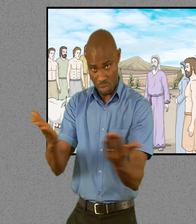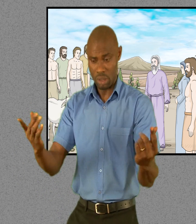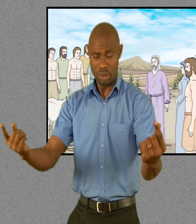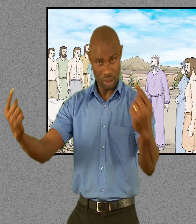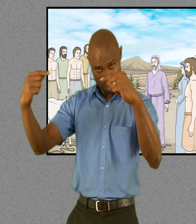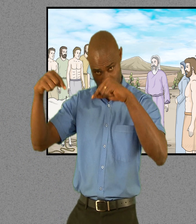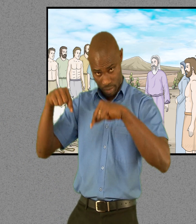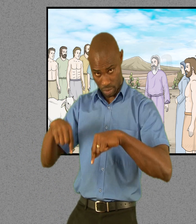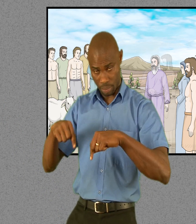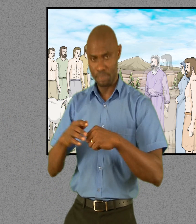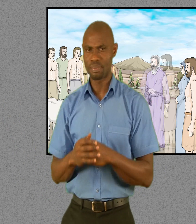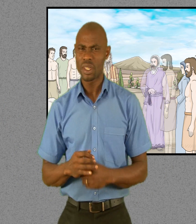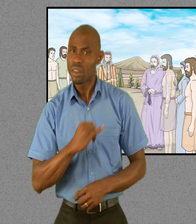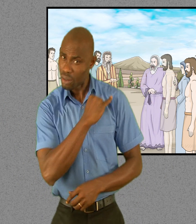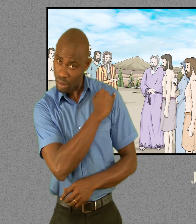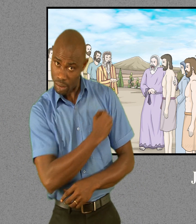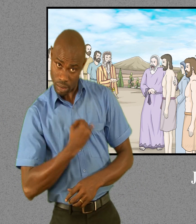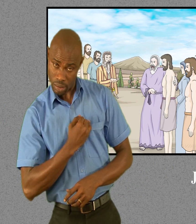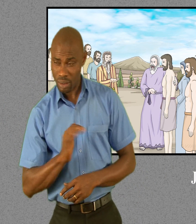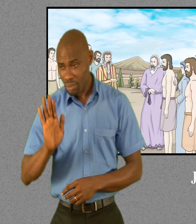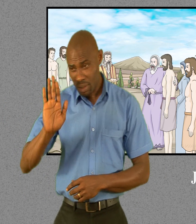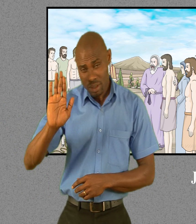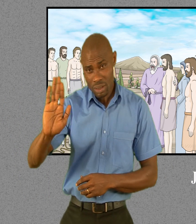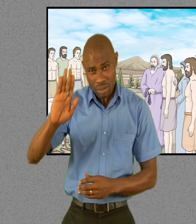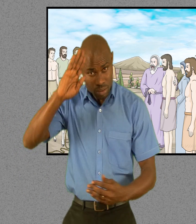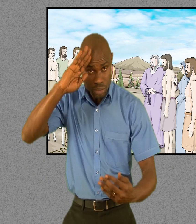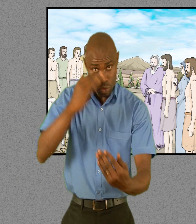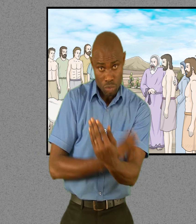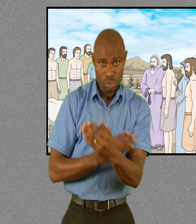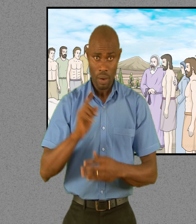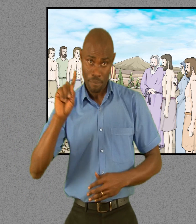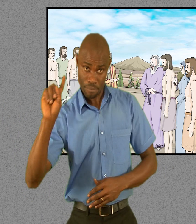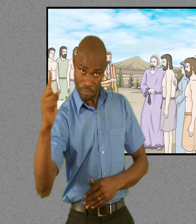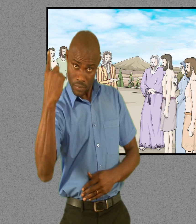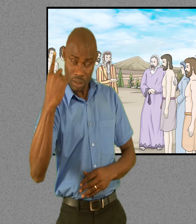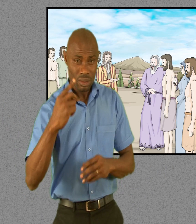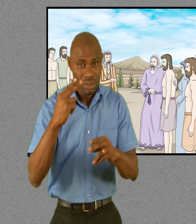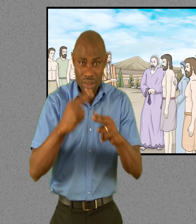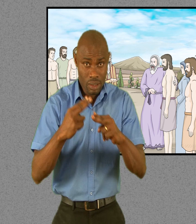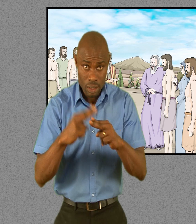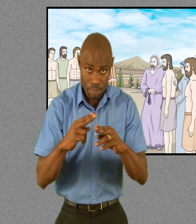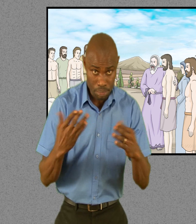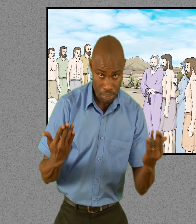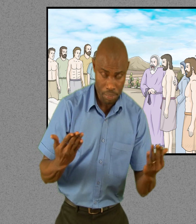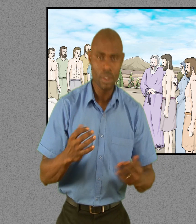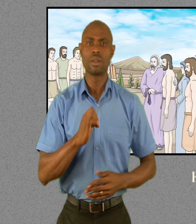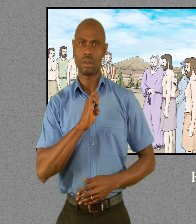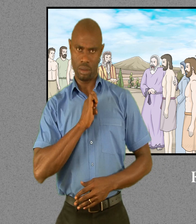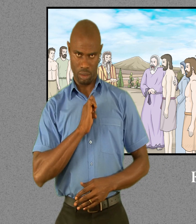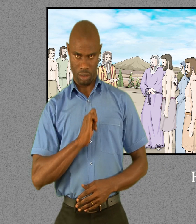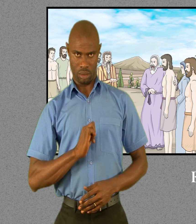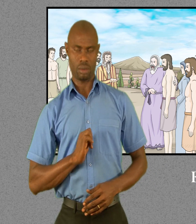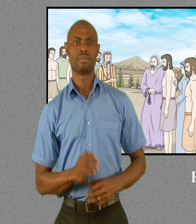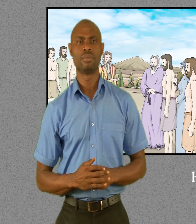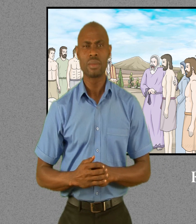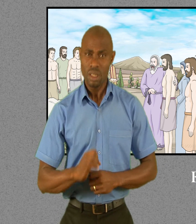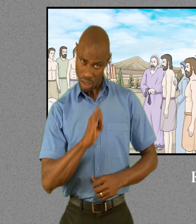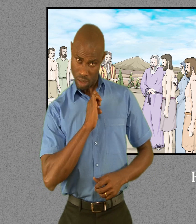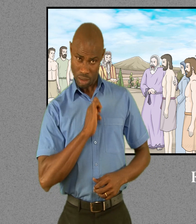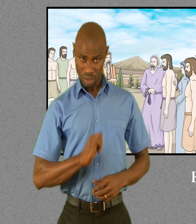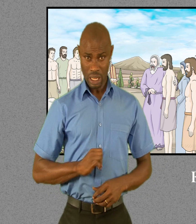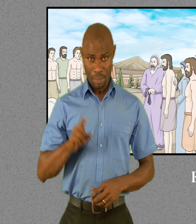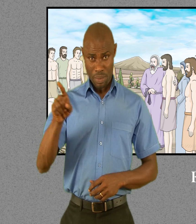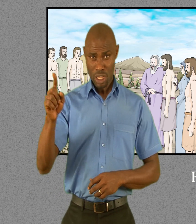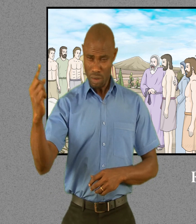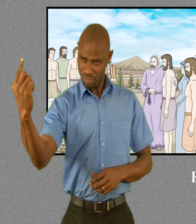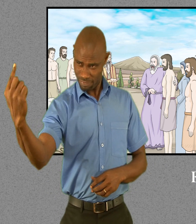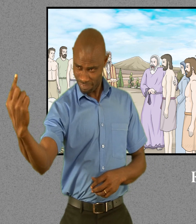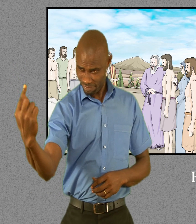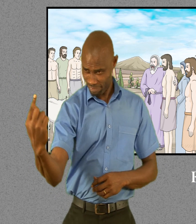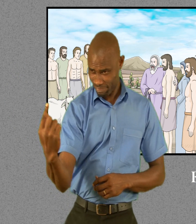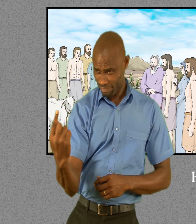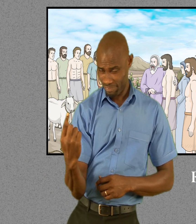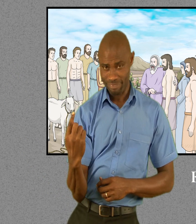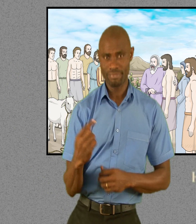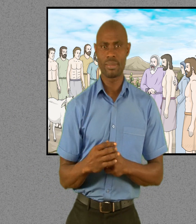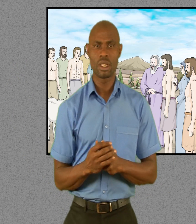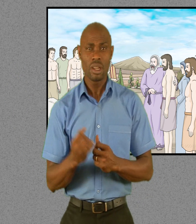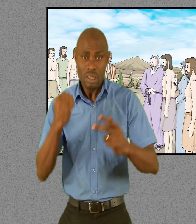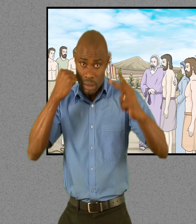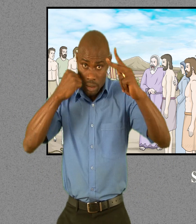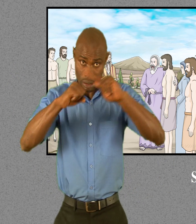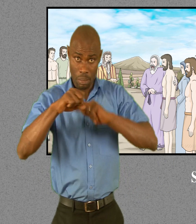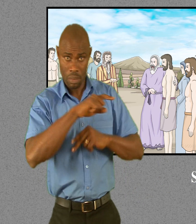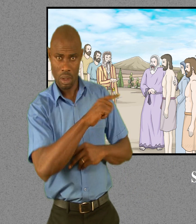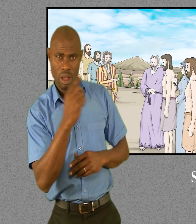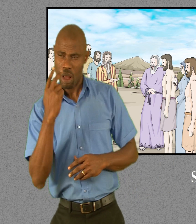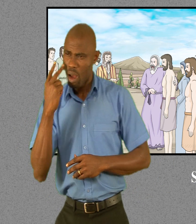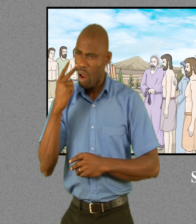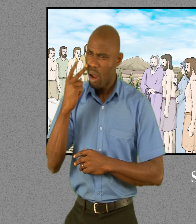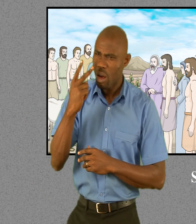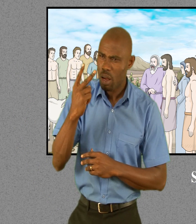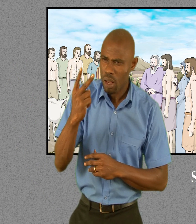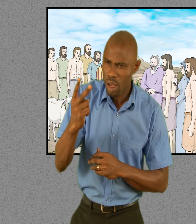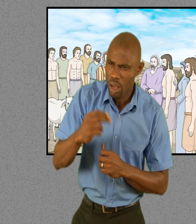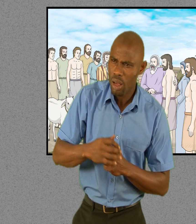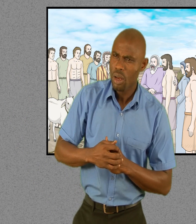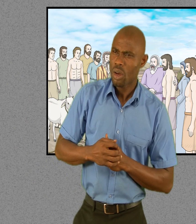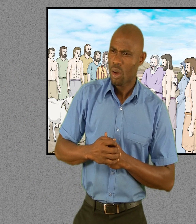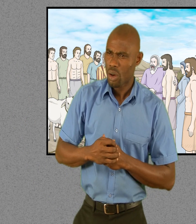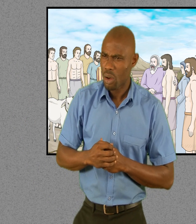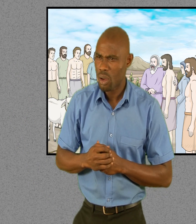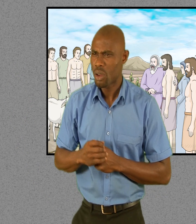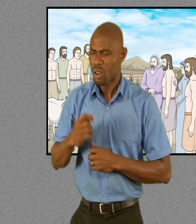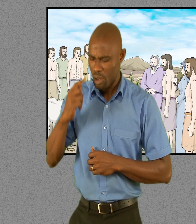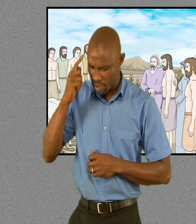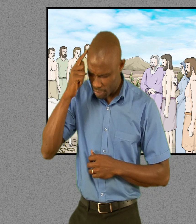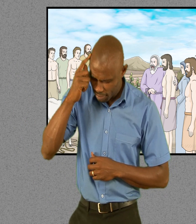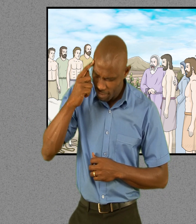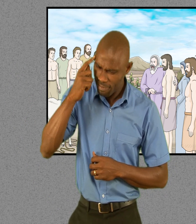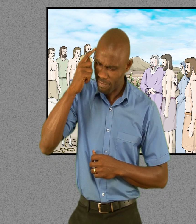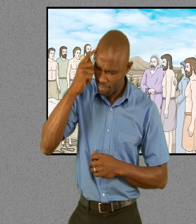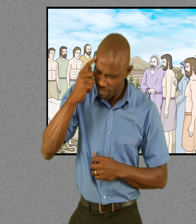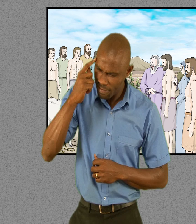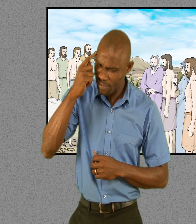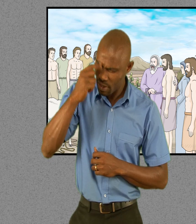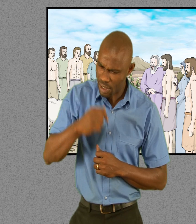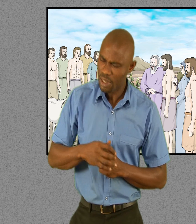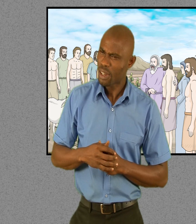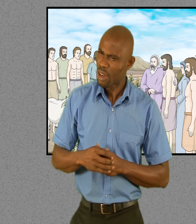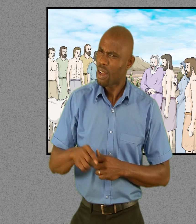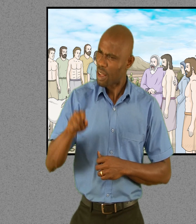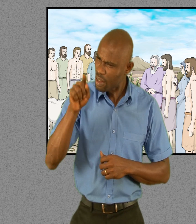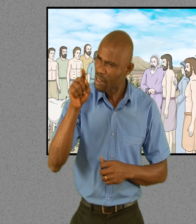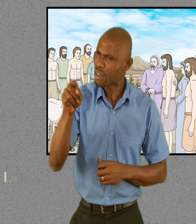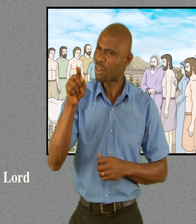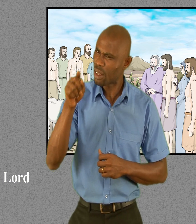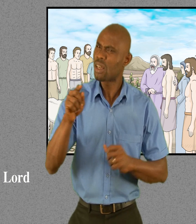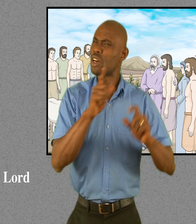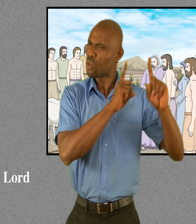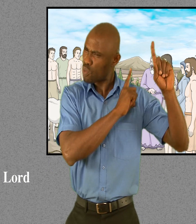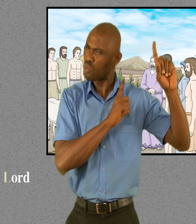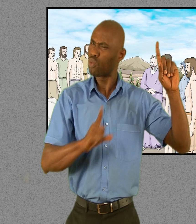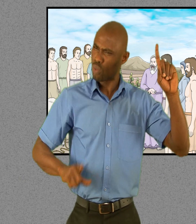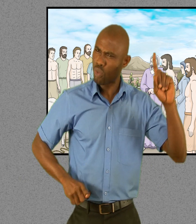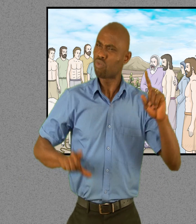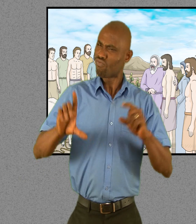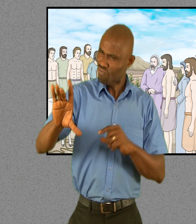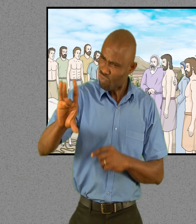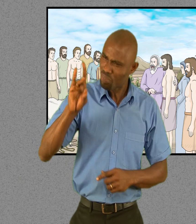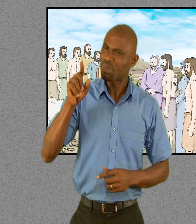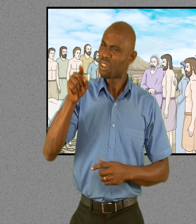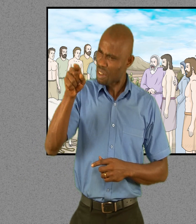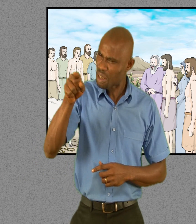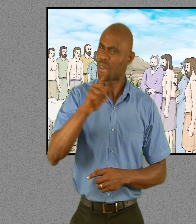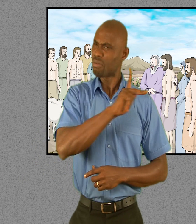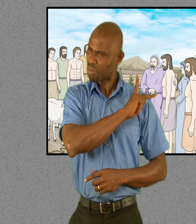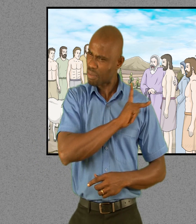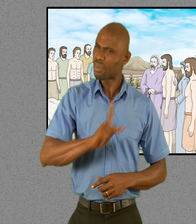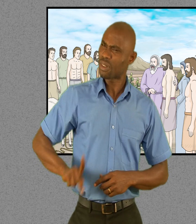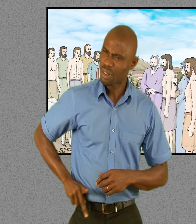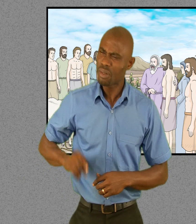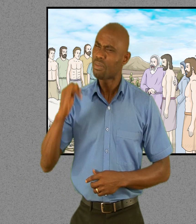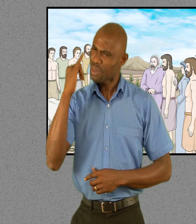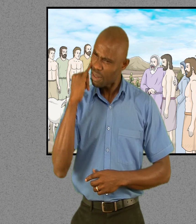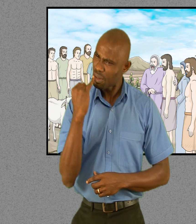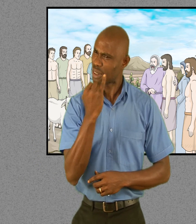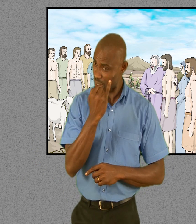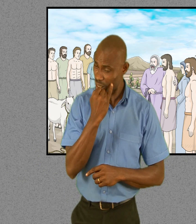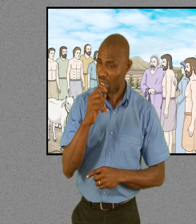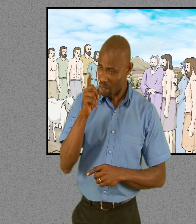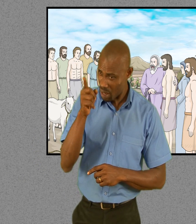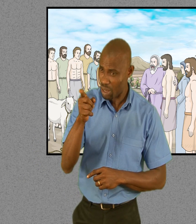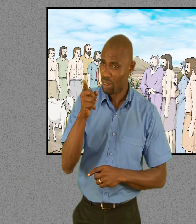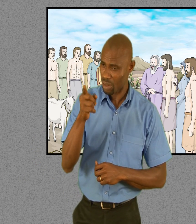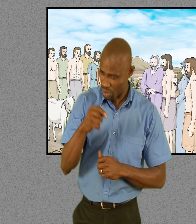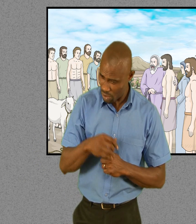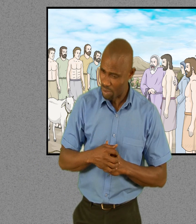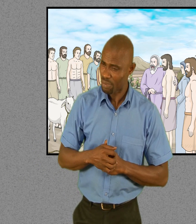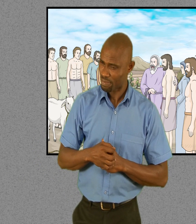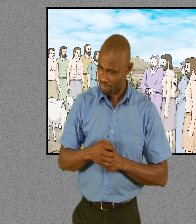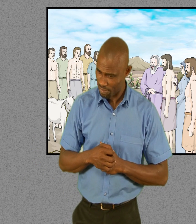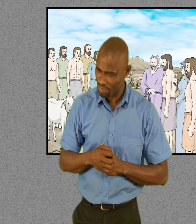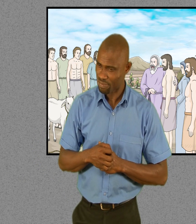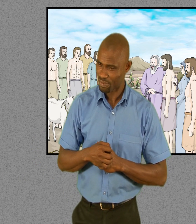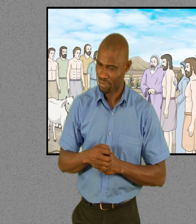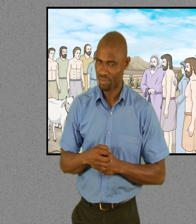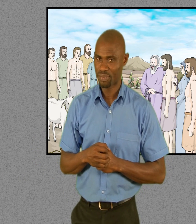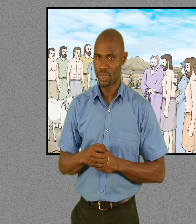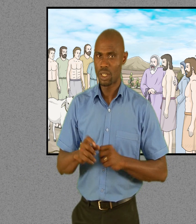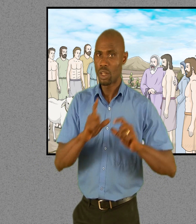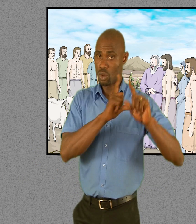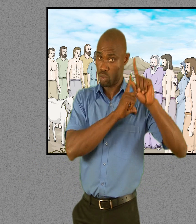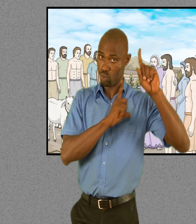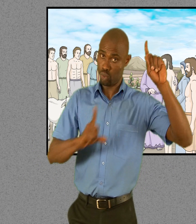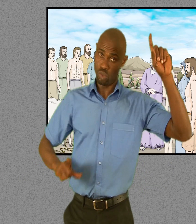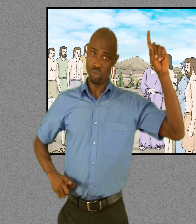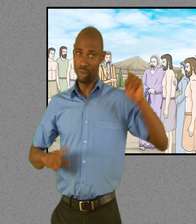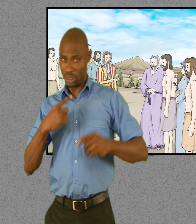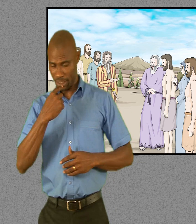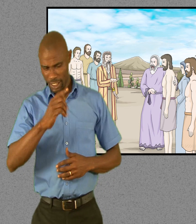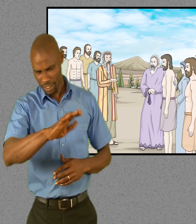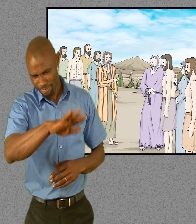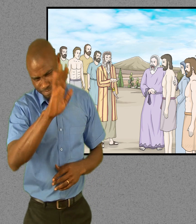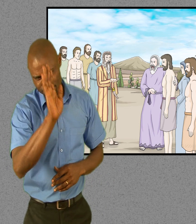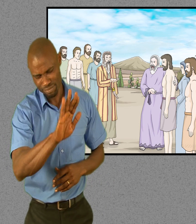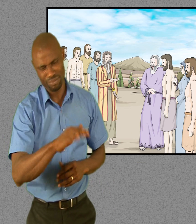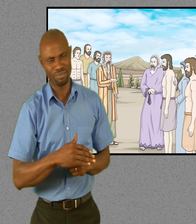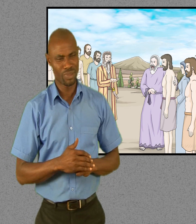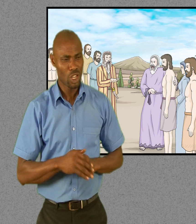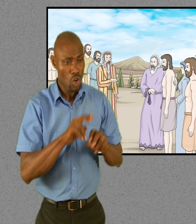When they arrived, Samuel saw Eliab and said, “Surely here before the LORD is His anointed.”